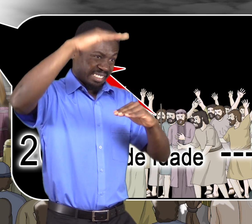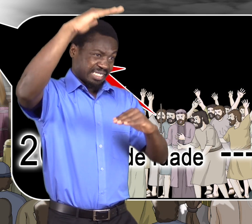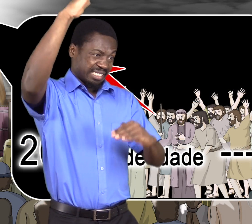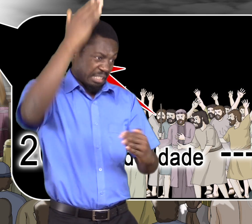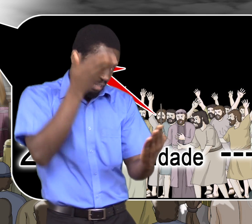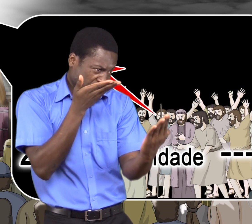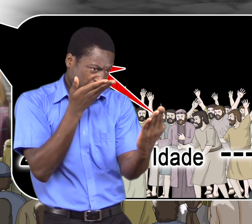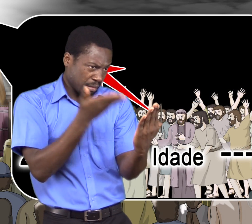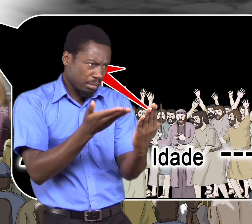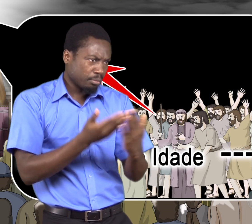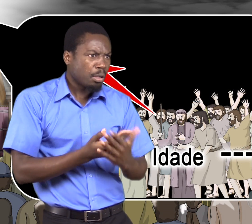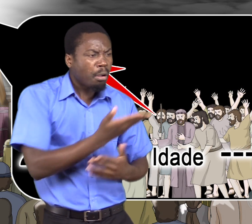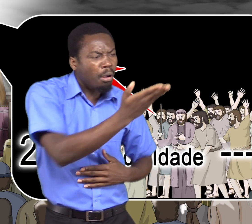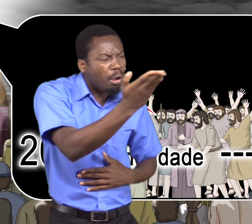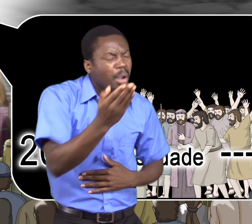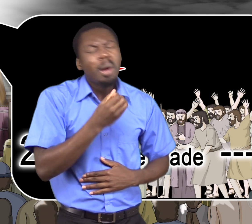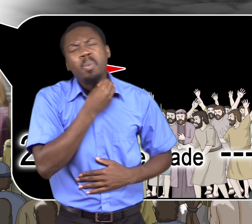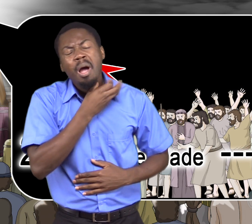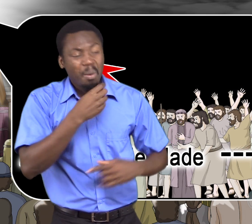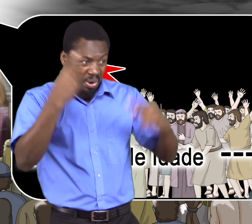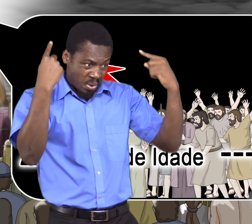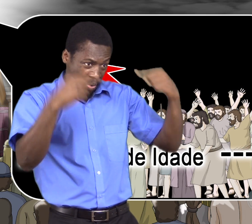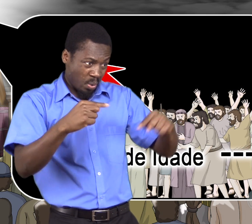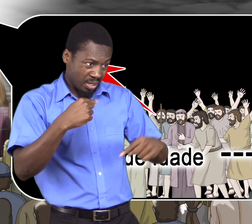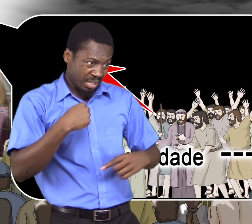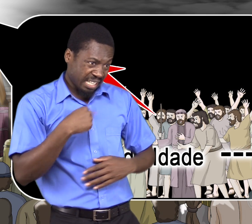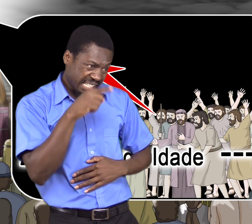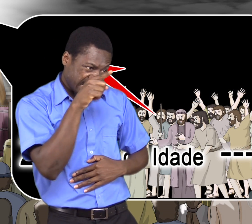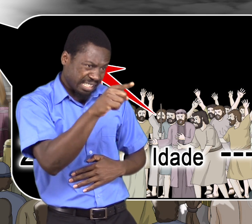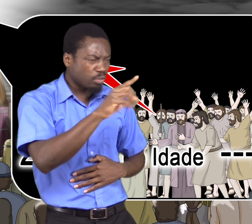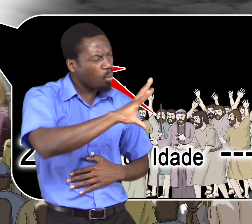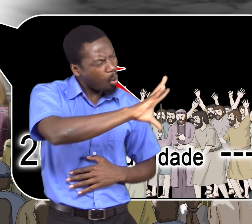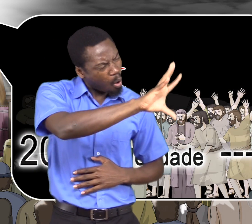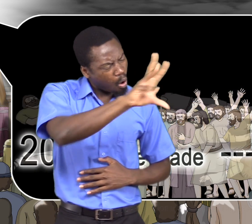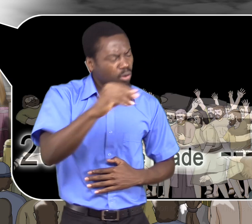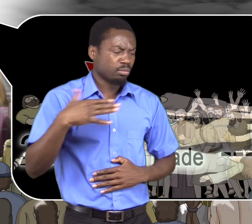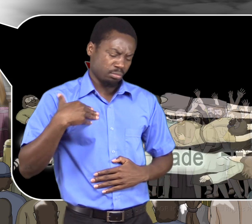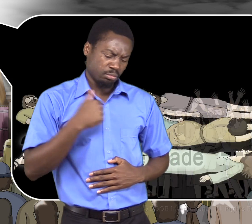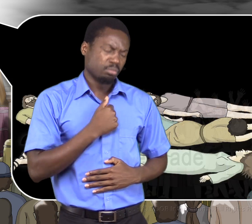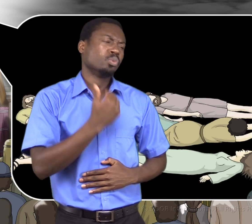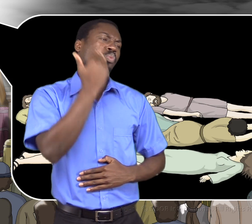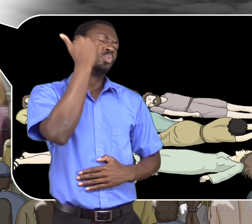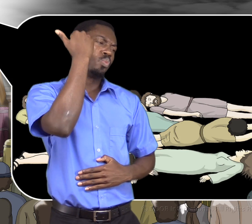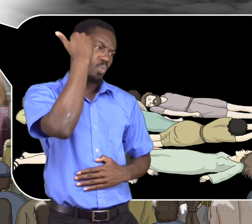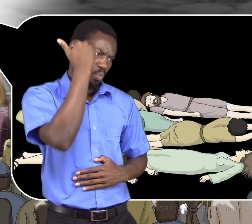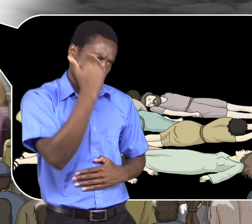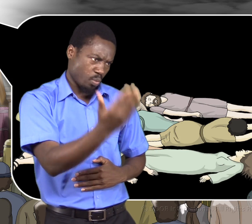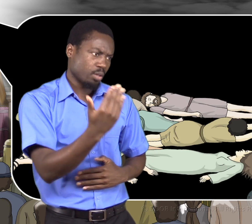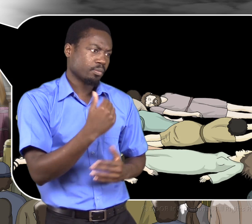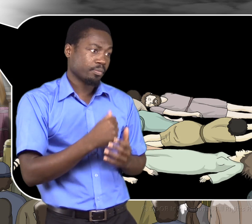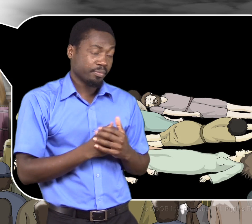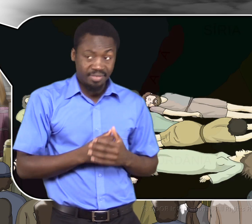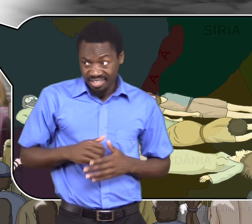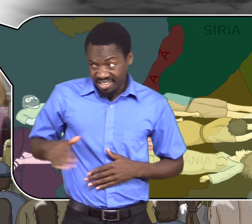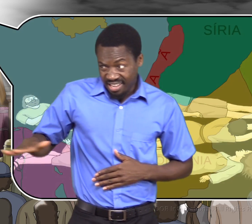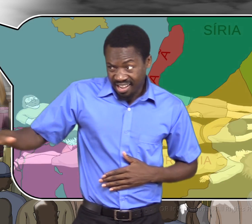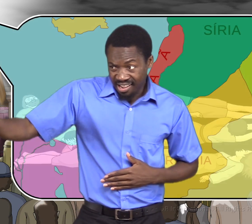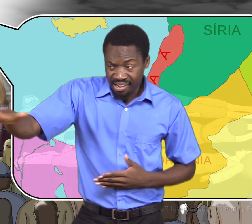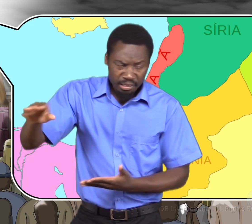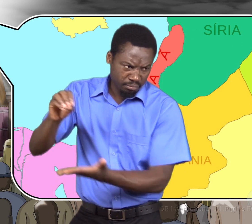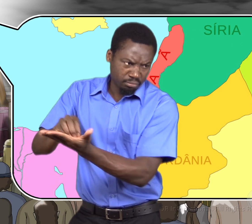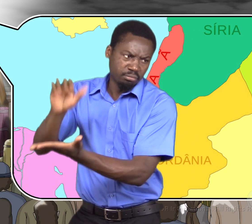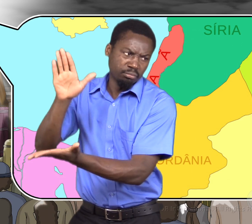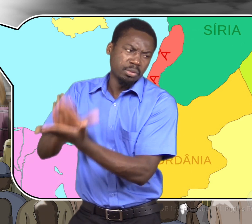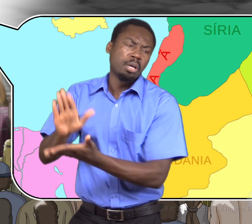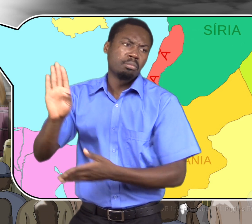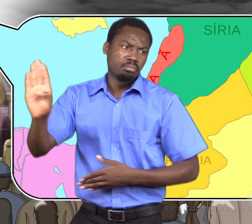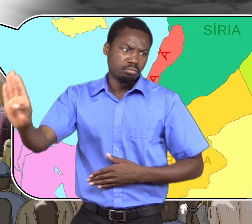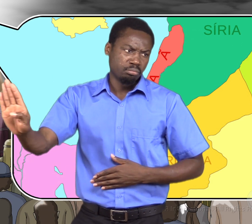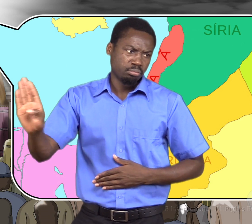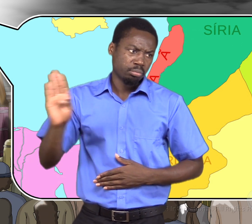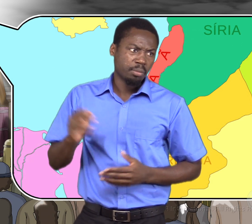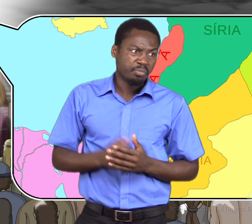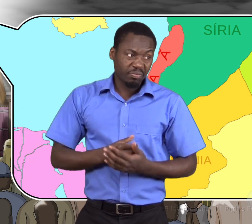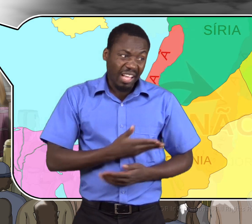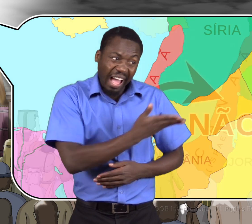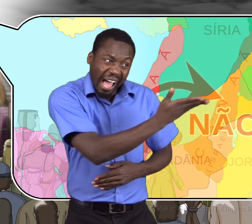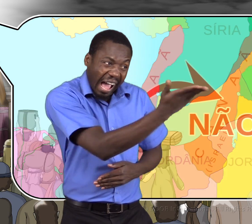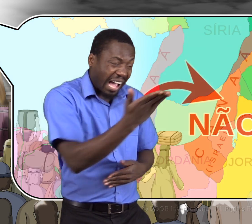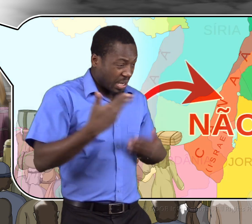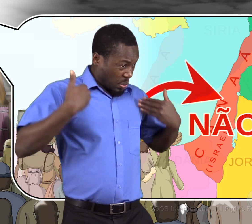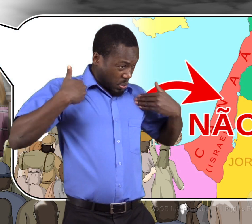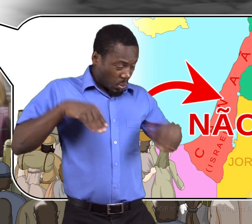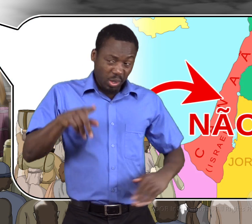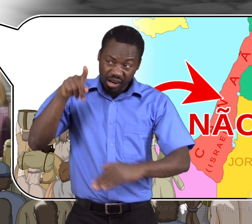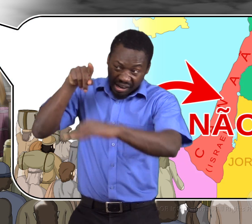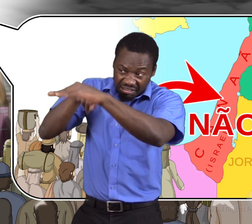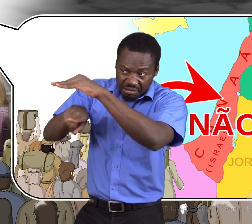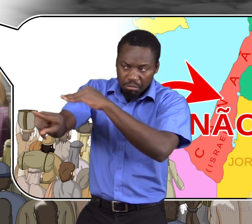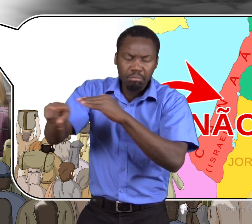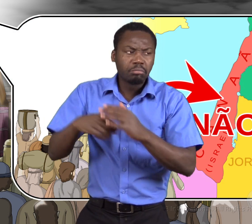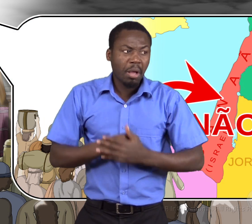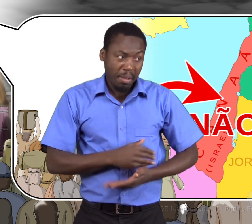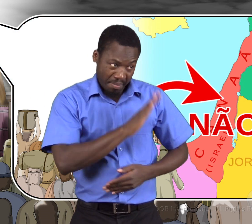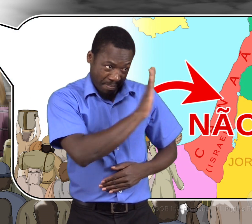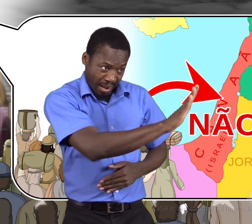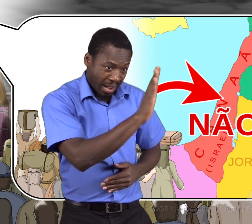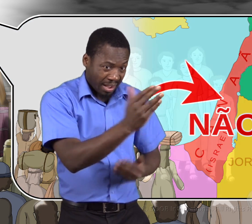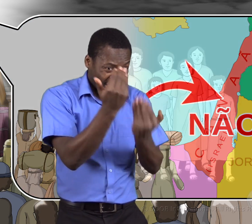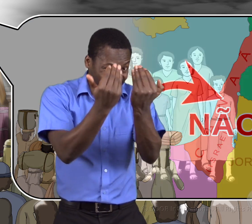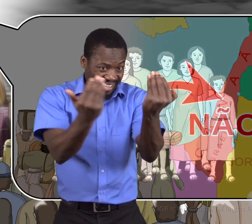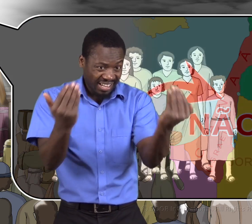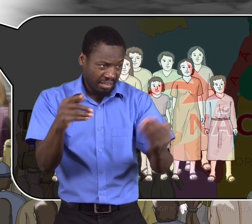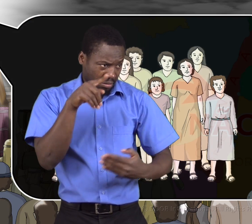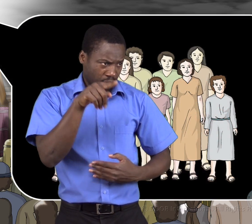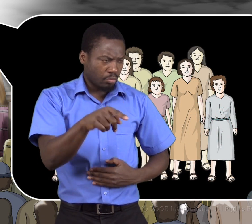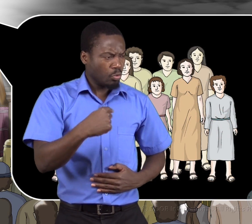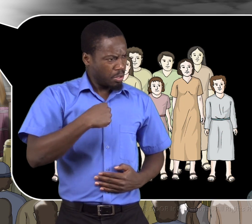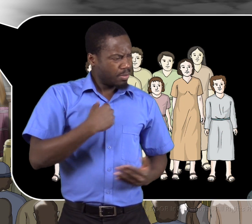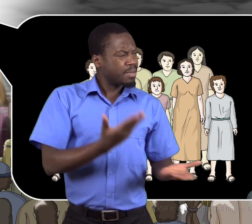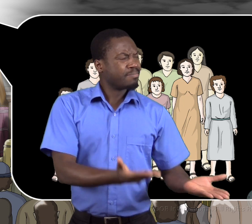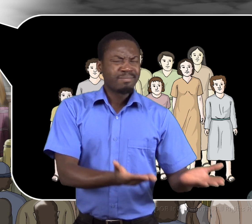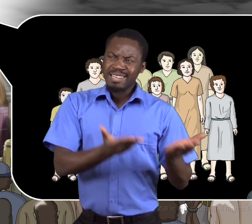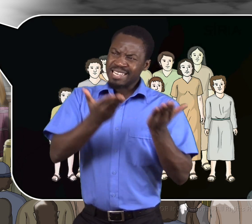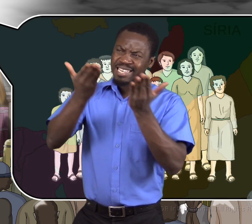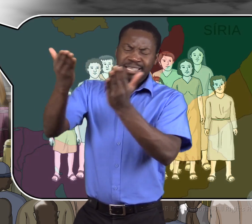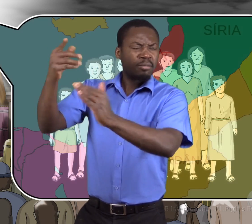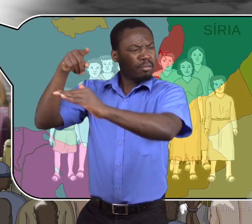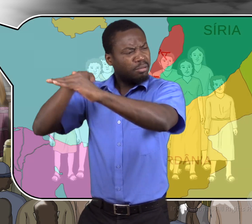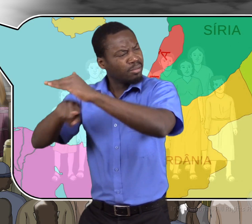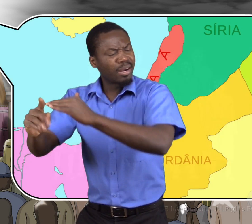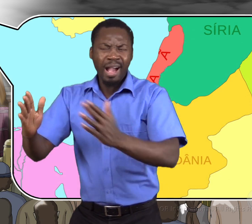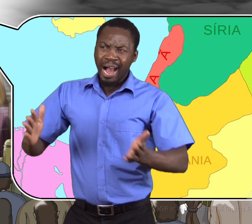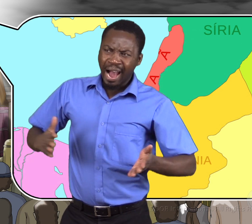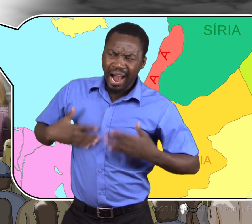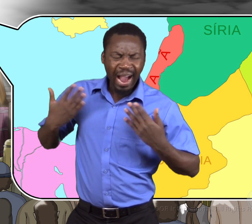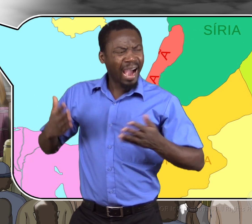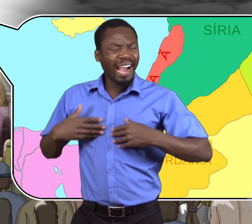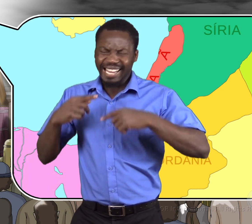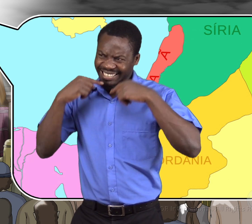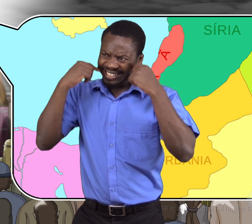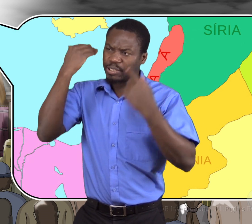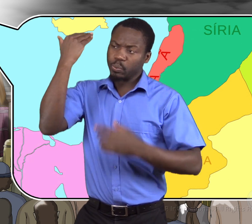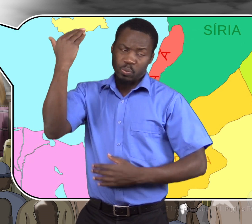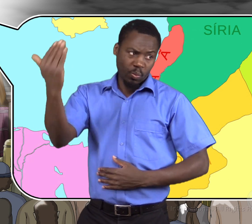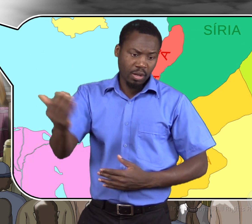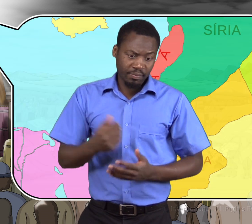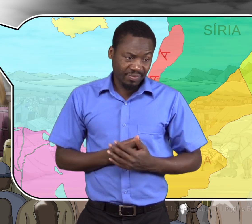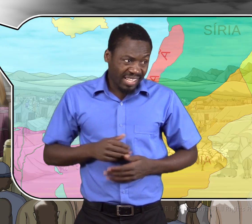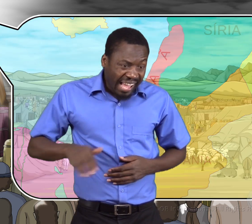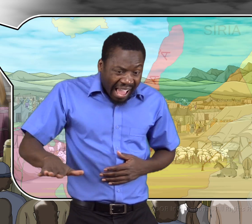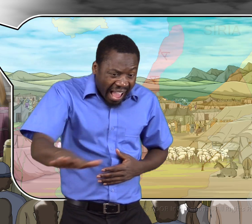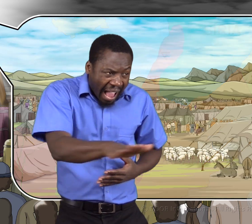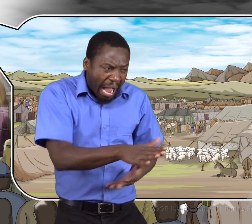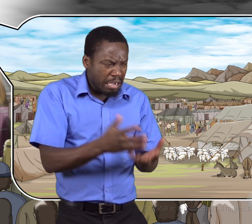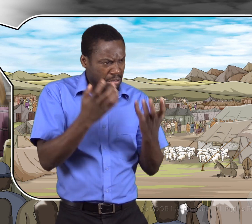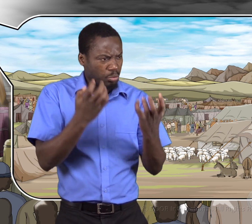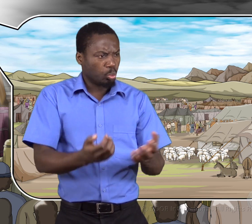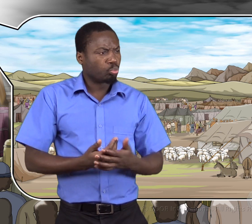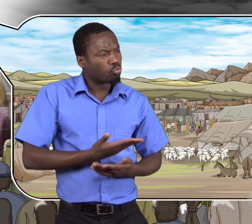Surely none of you will enter the land in which I swore to settle you, except Caleb son of Jephunneh and Joshua son of Nun.